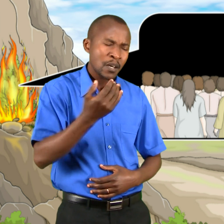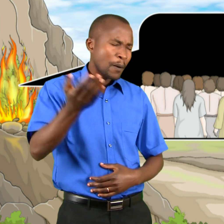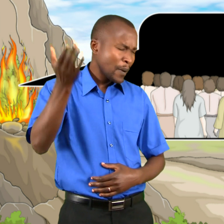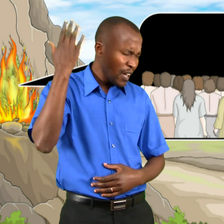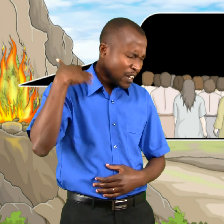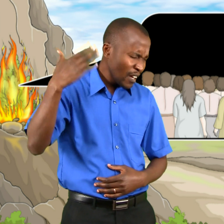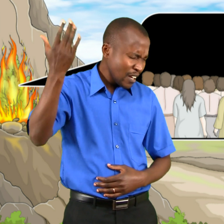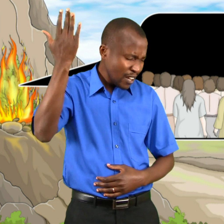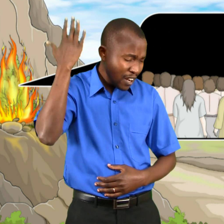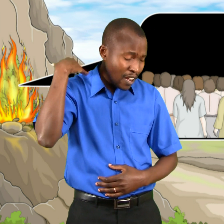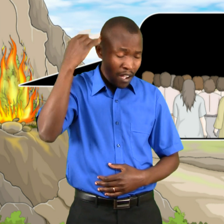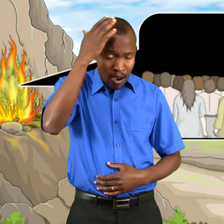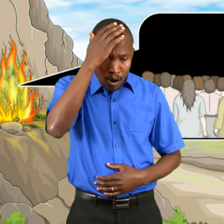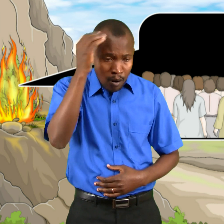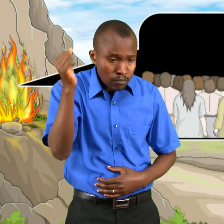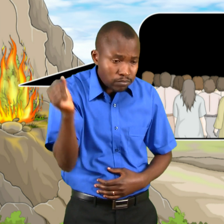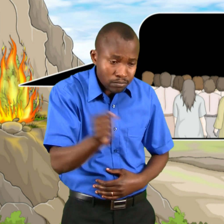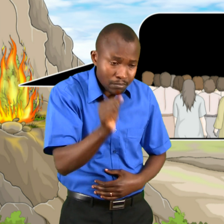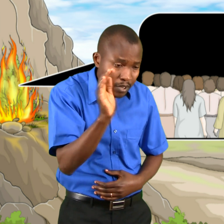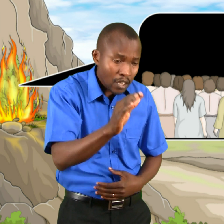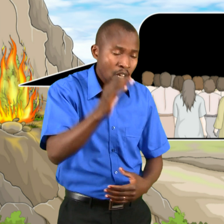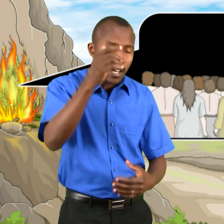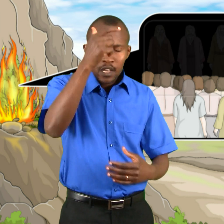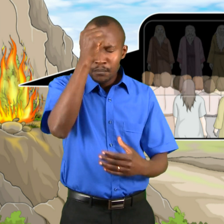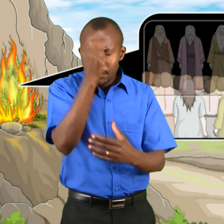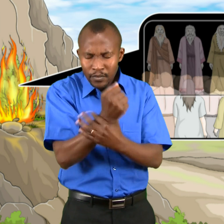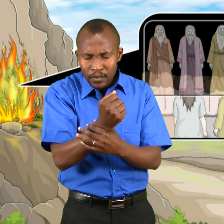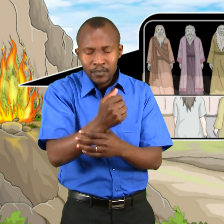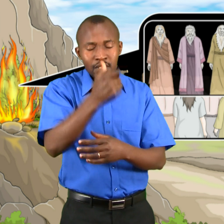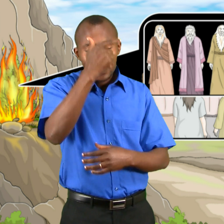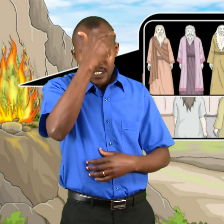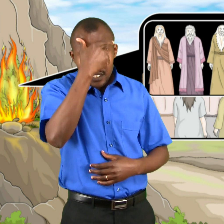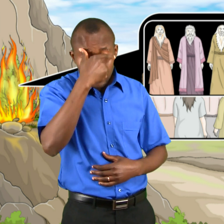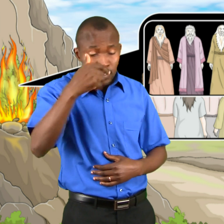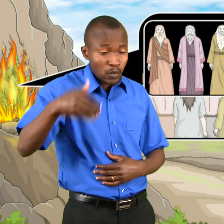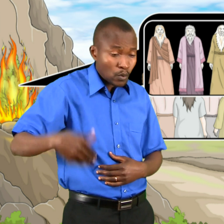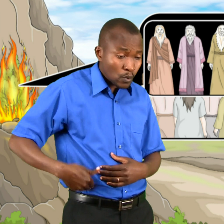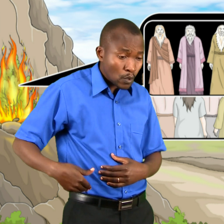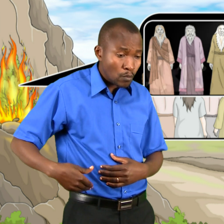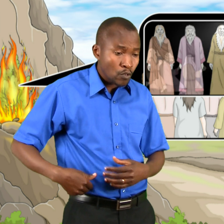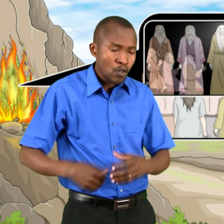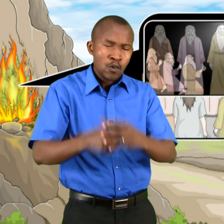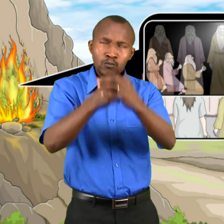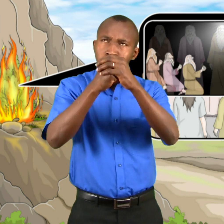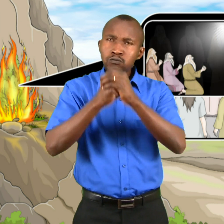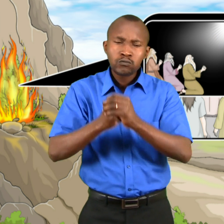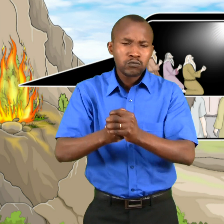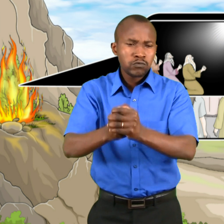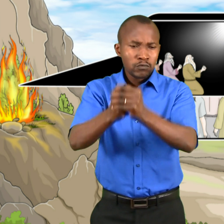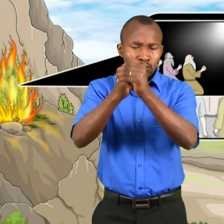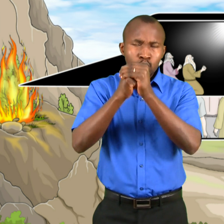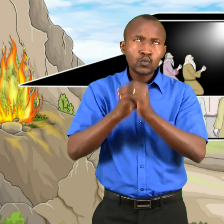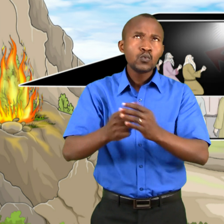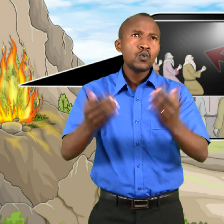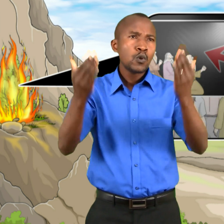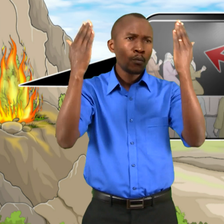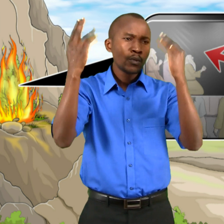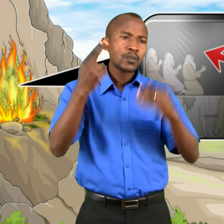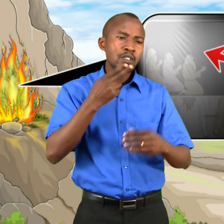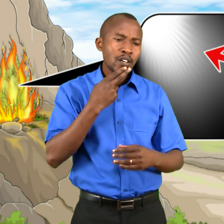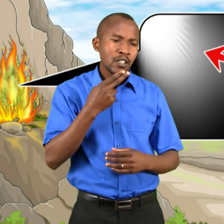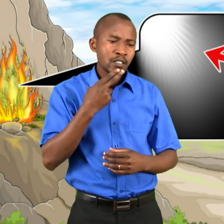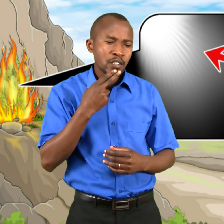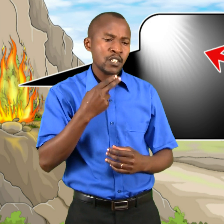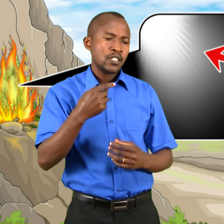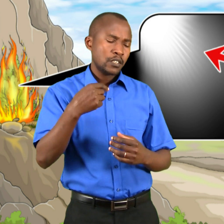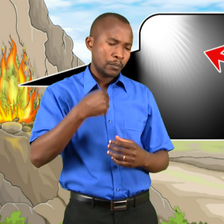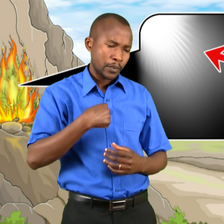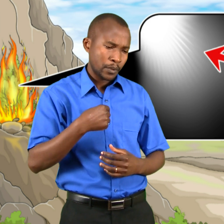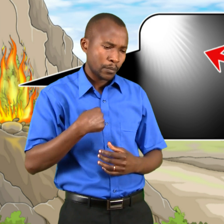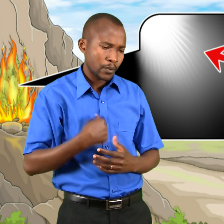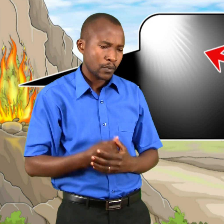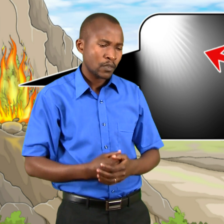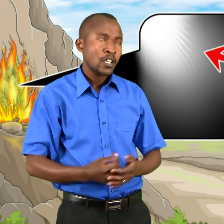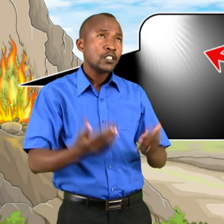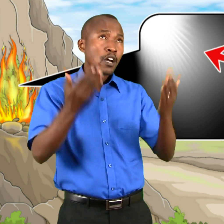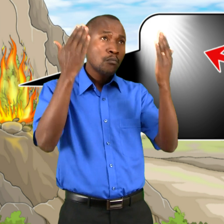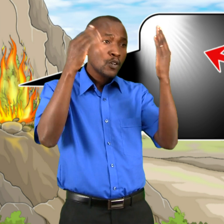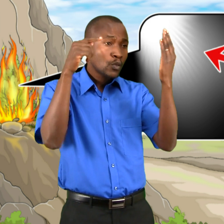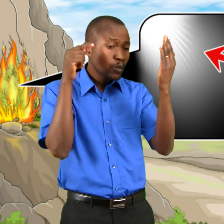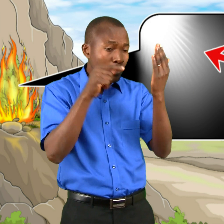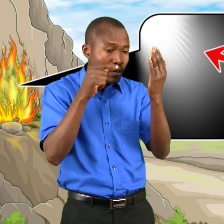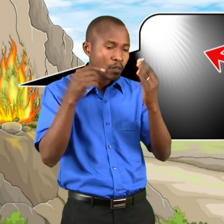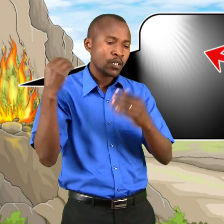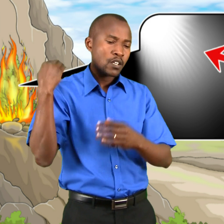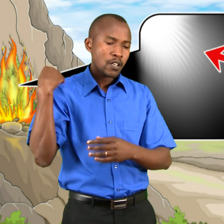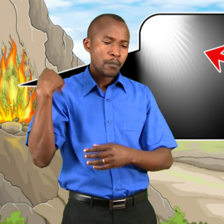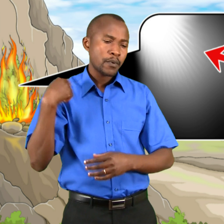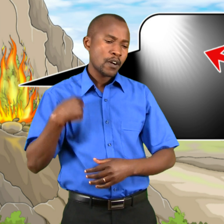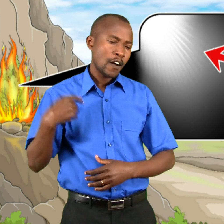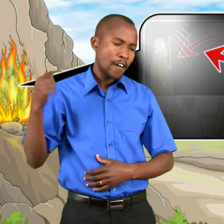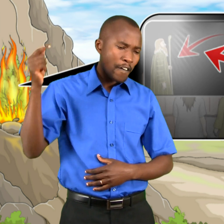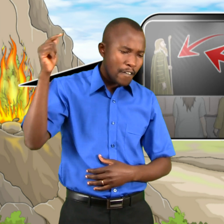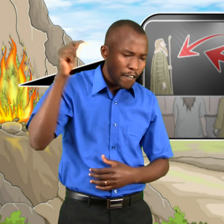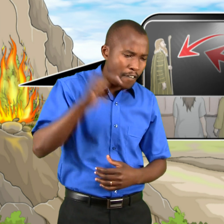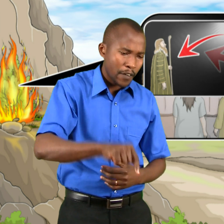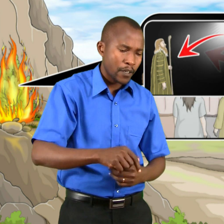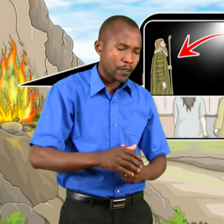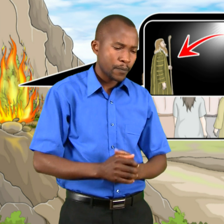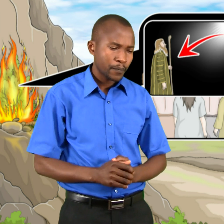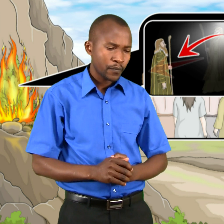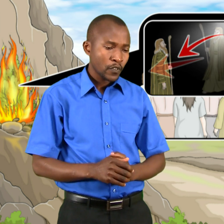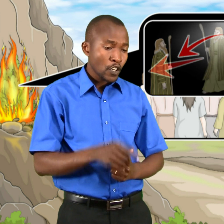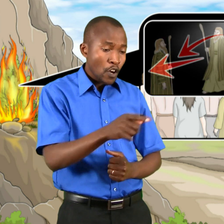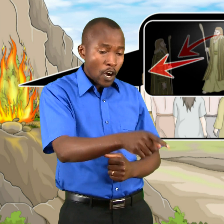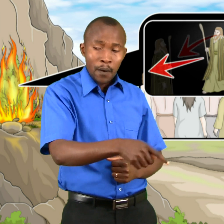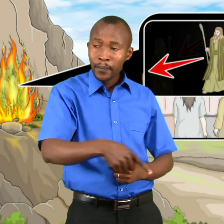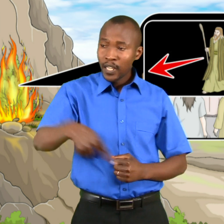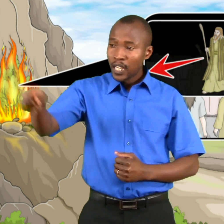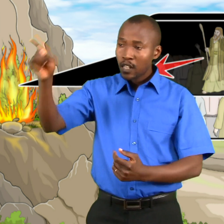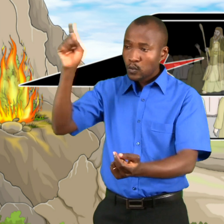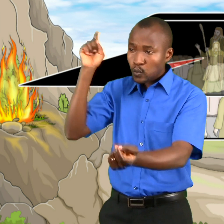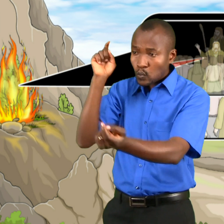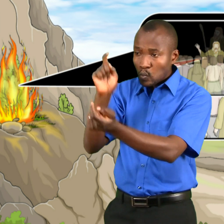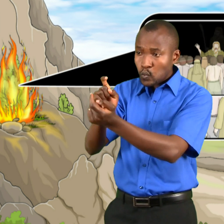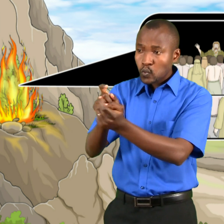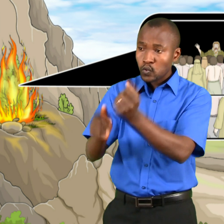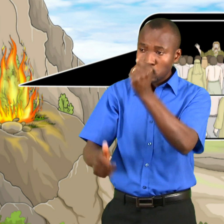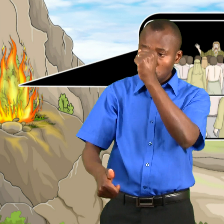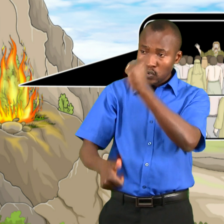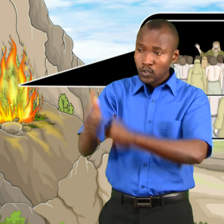This is My name forever, and this is how I am to be remembered in every generation.